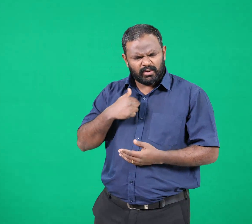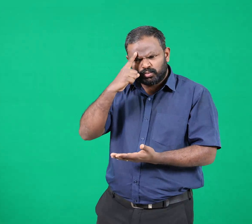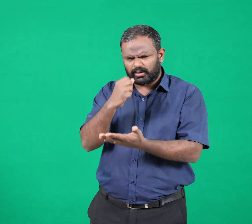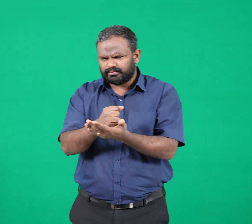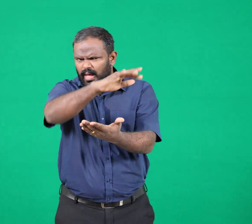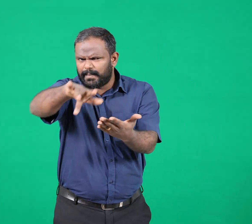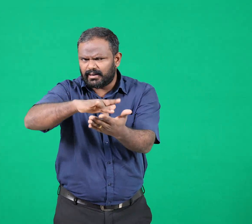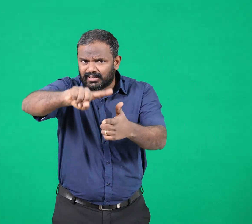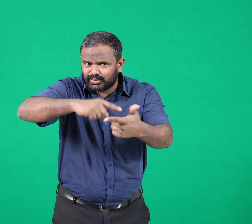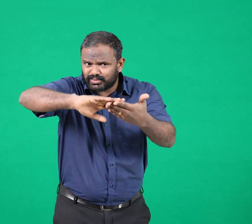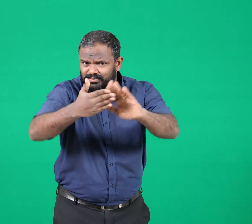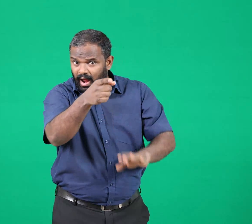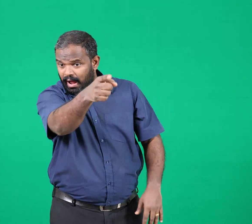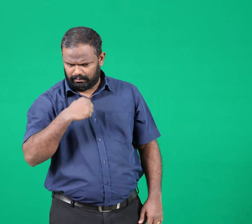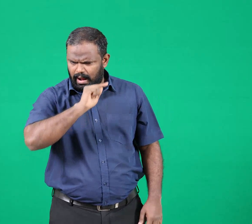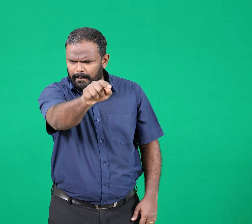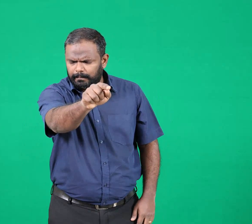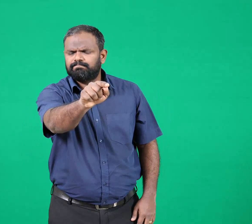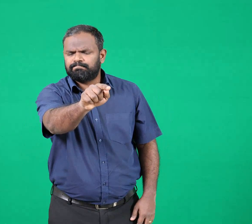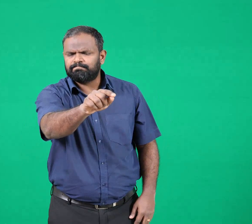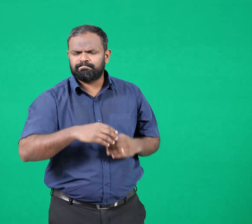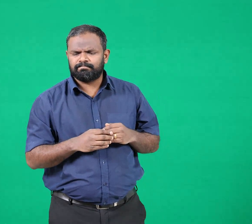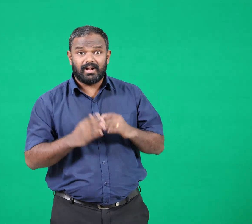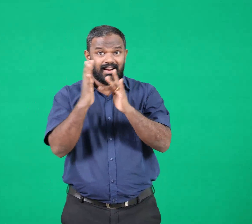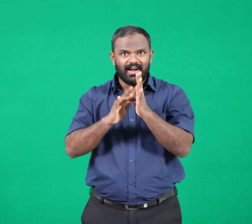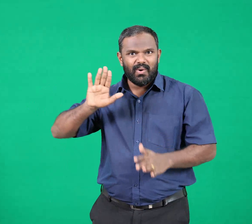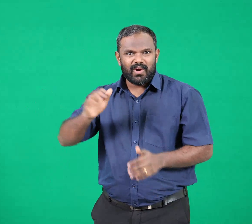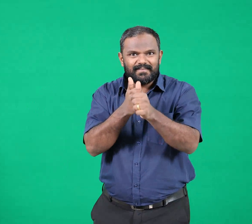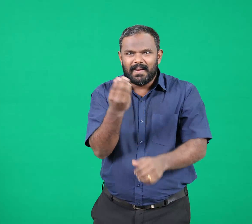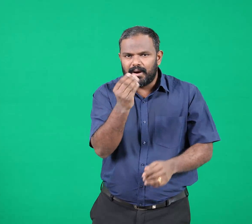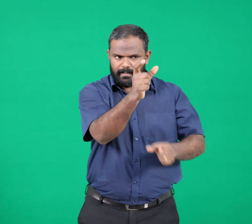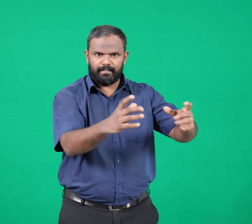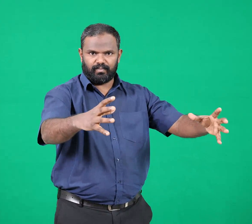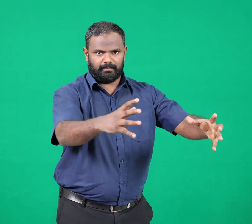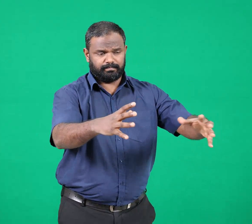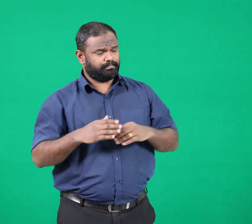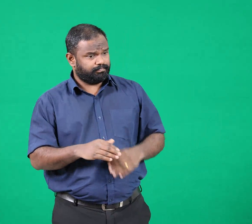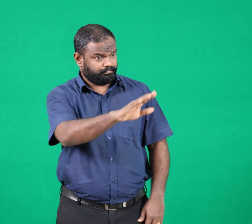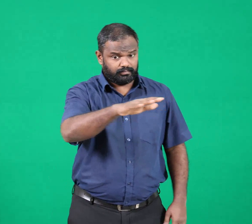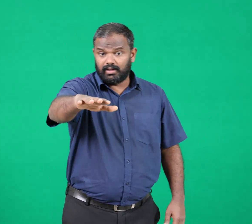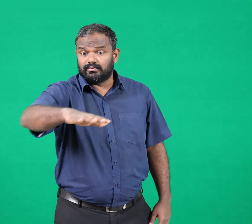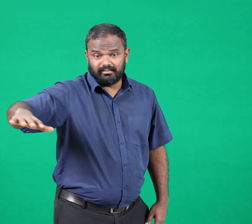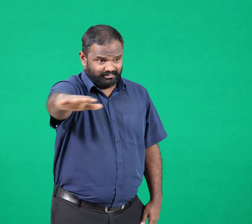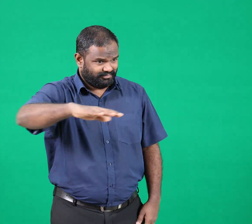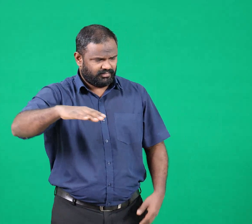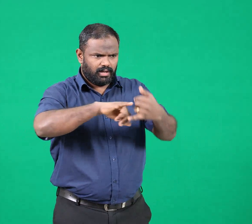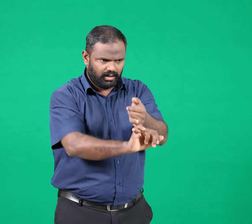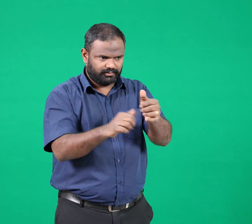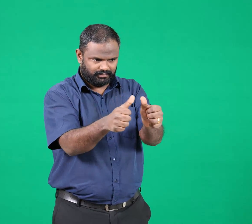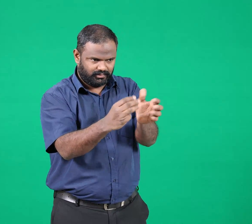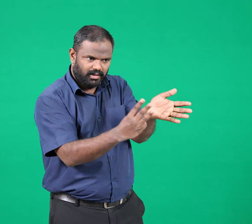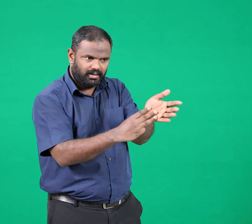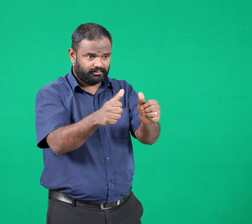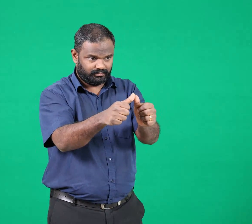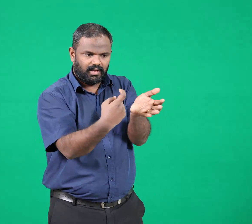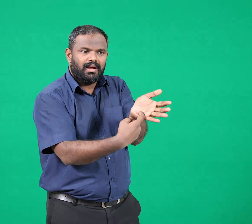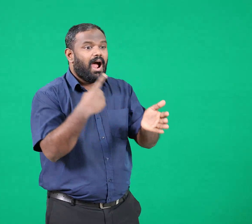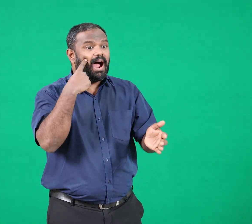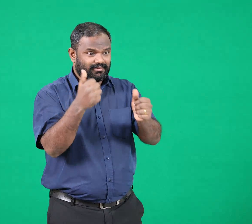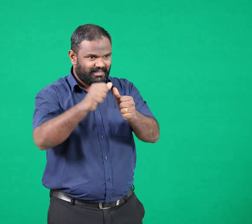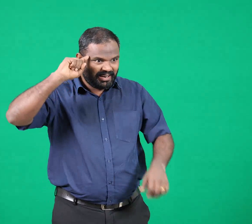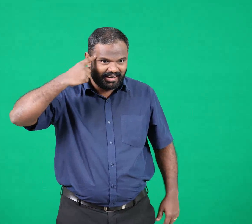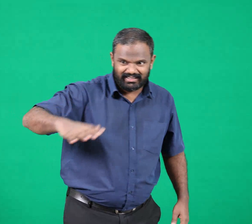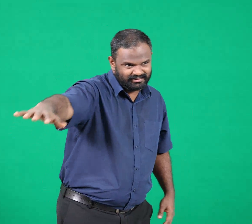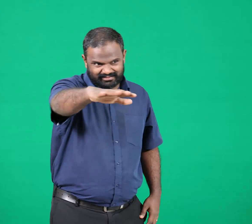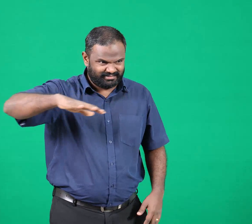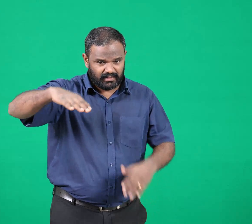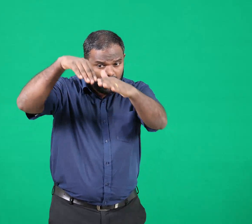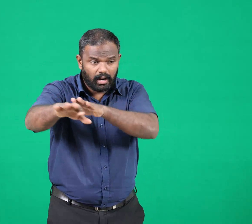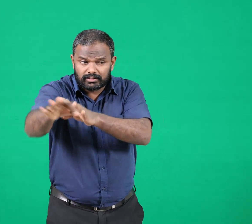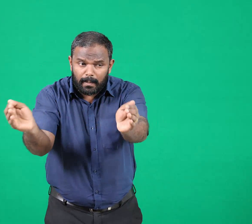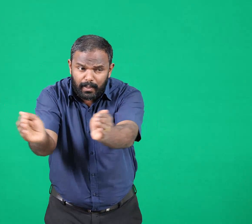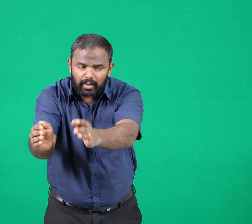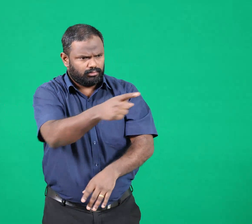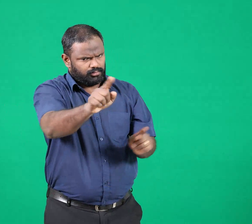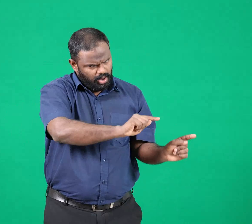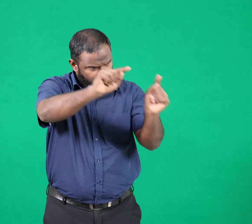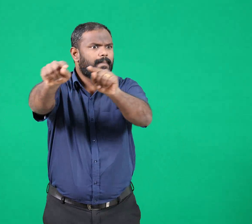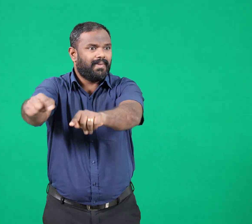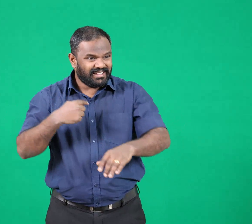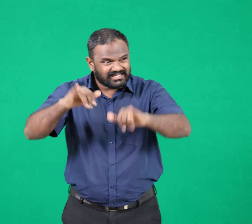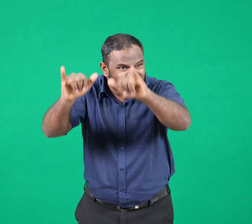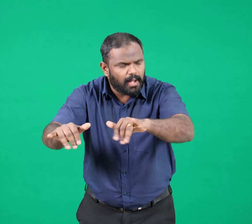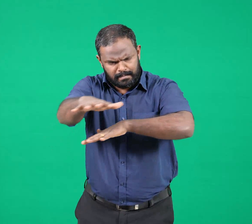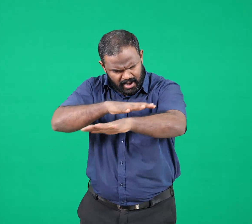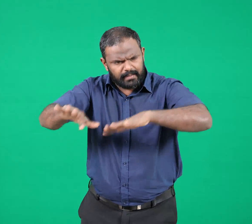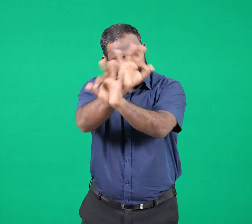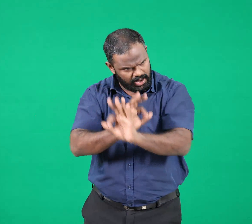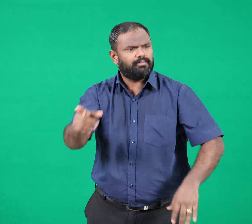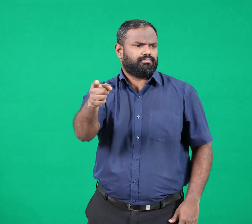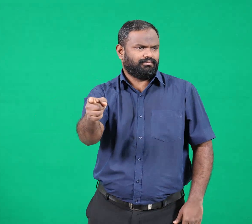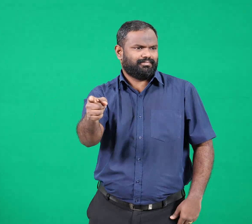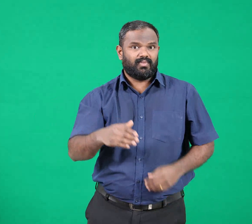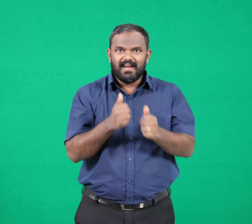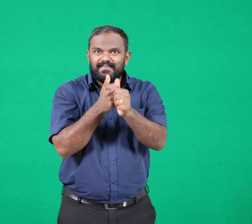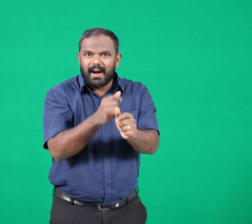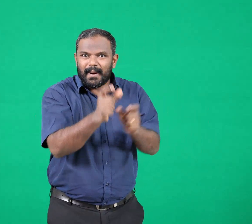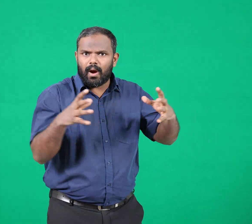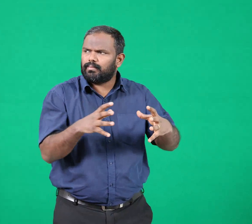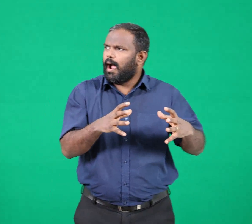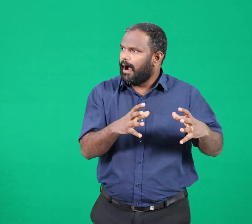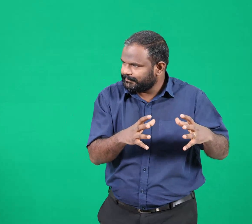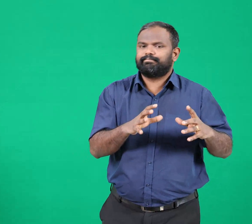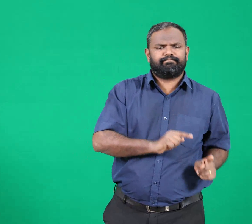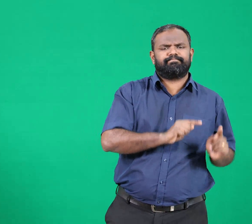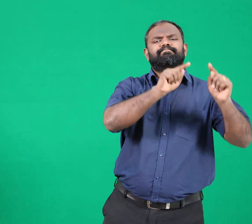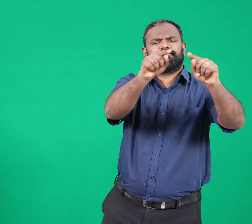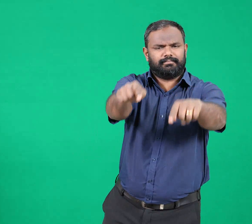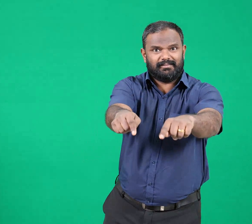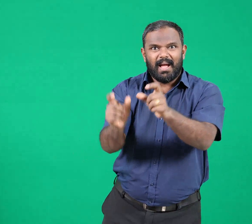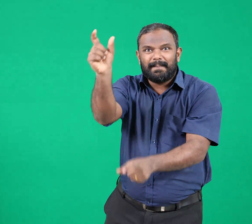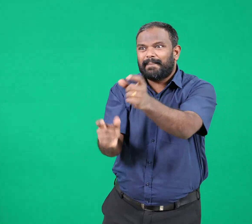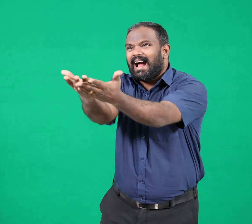He sent messengers on ahead, who went into a village of the Samaritans to make arrangements for Him.